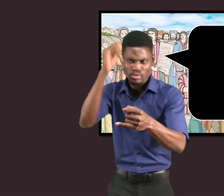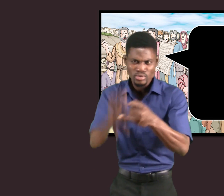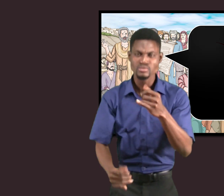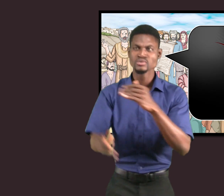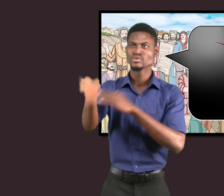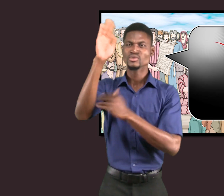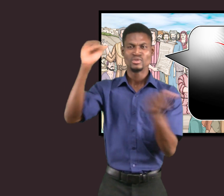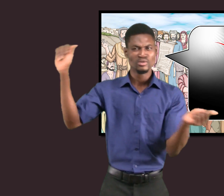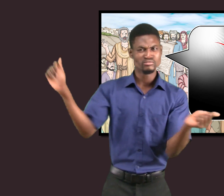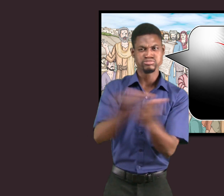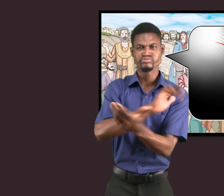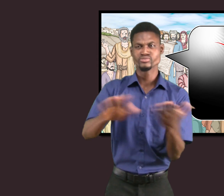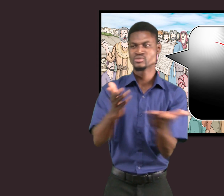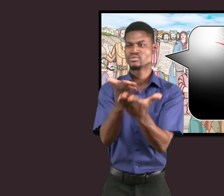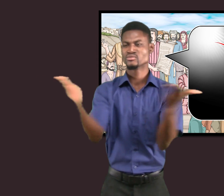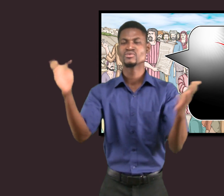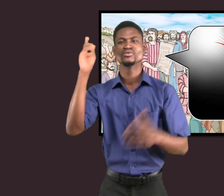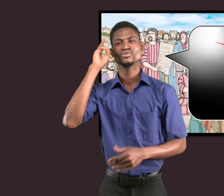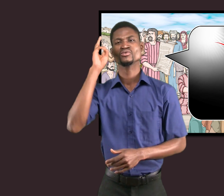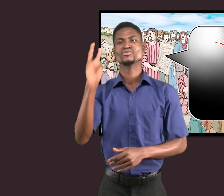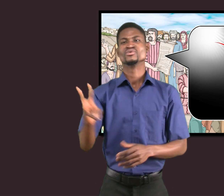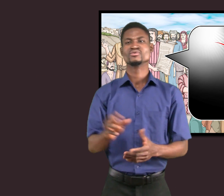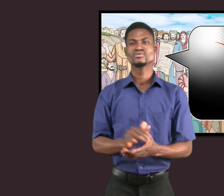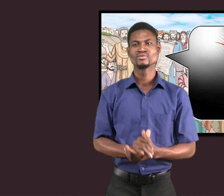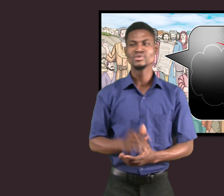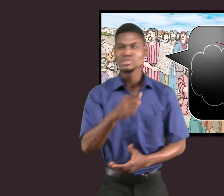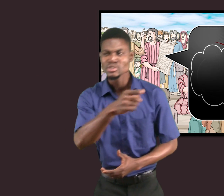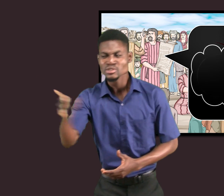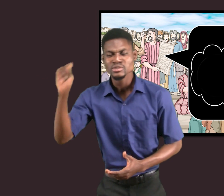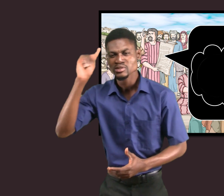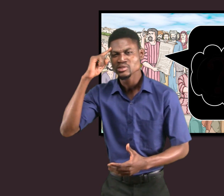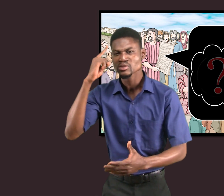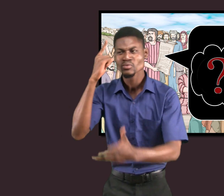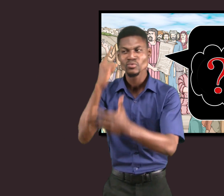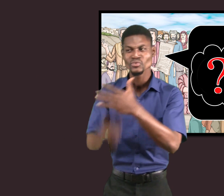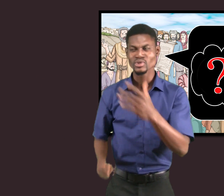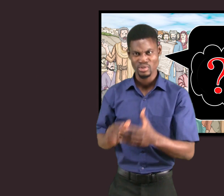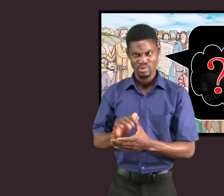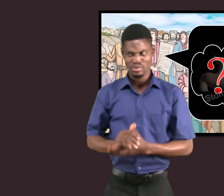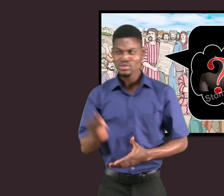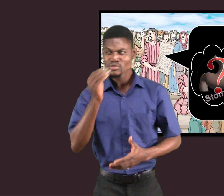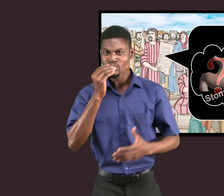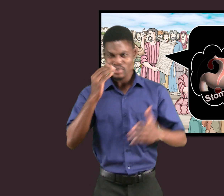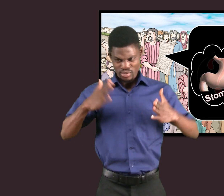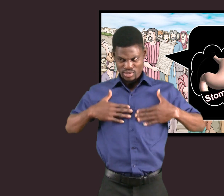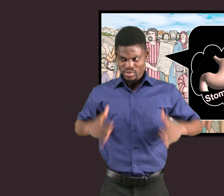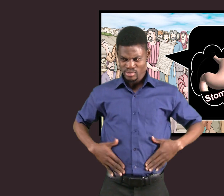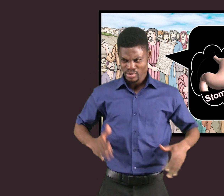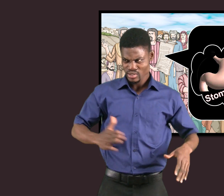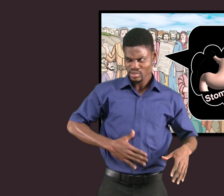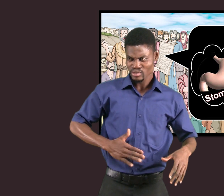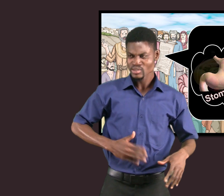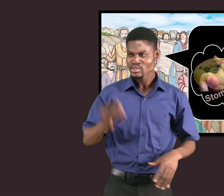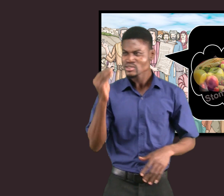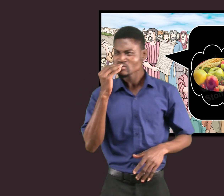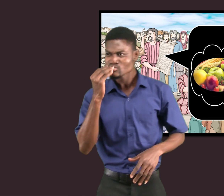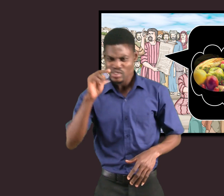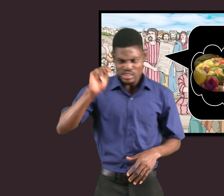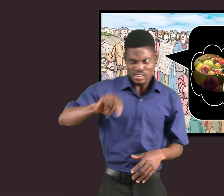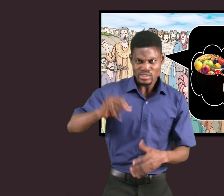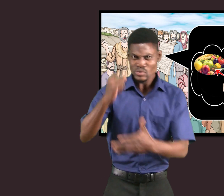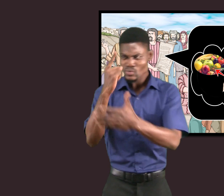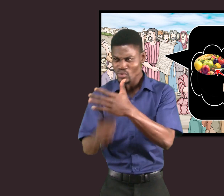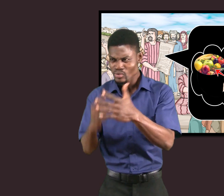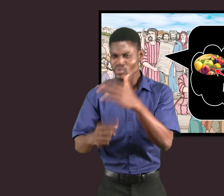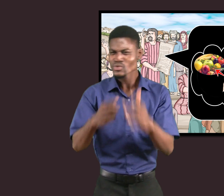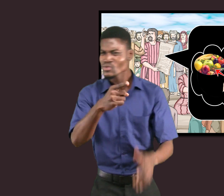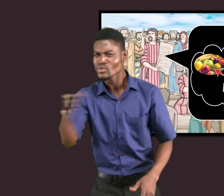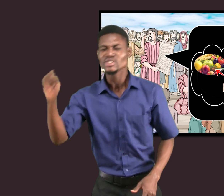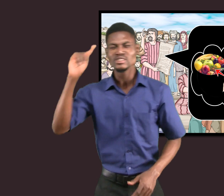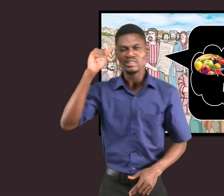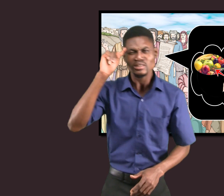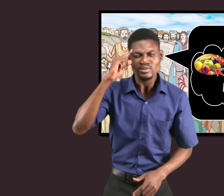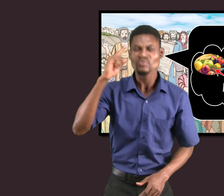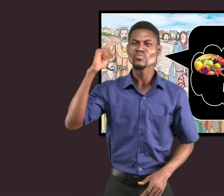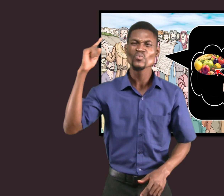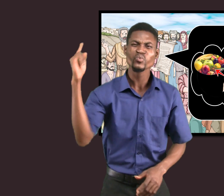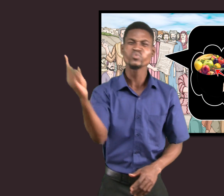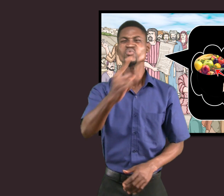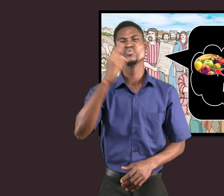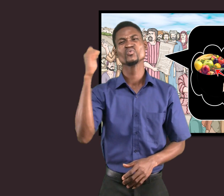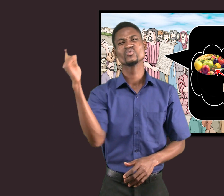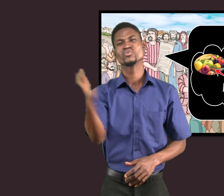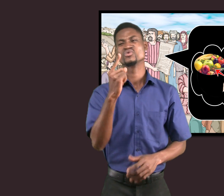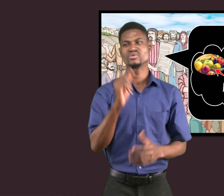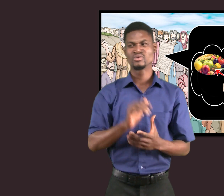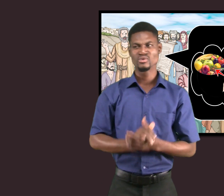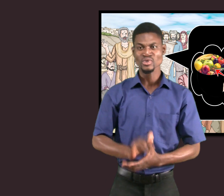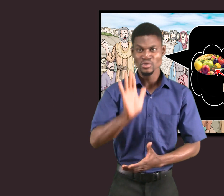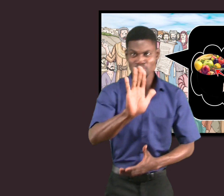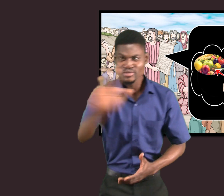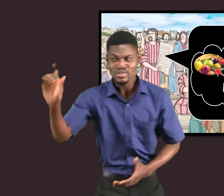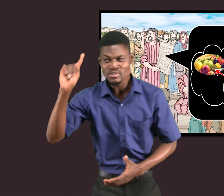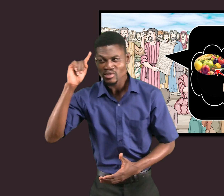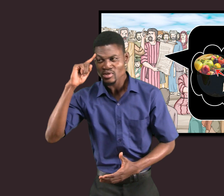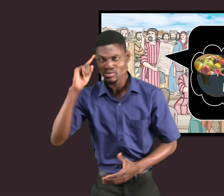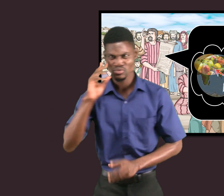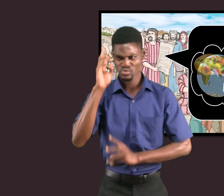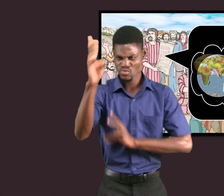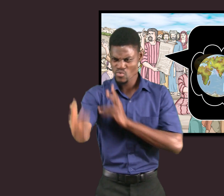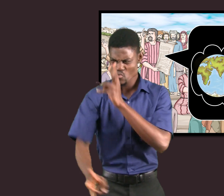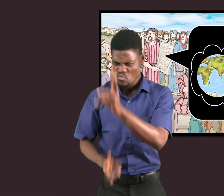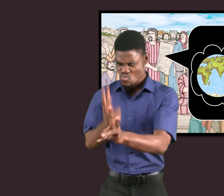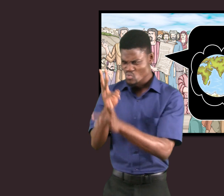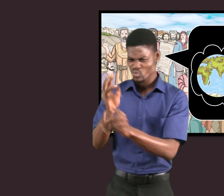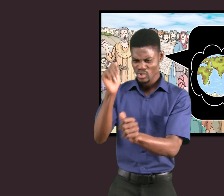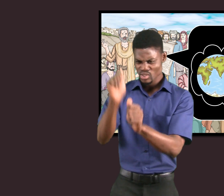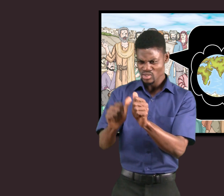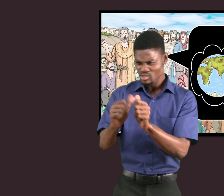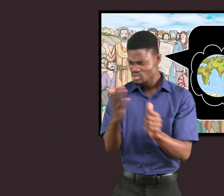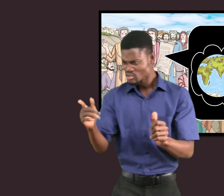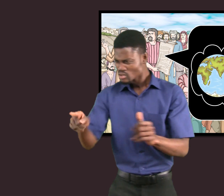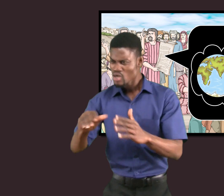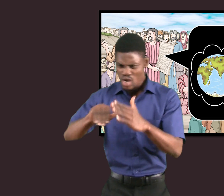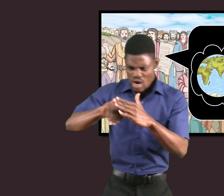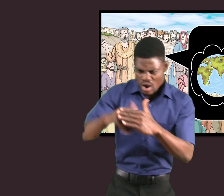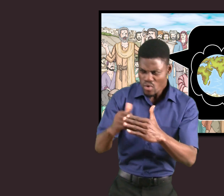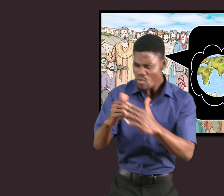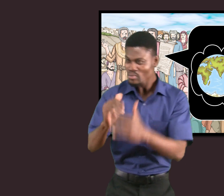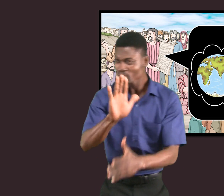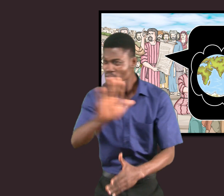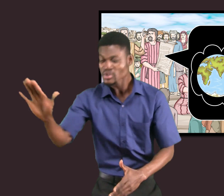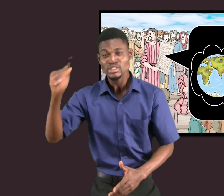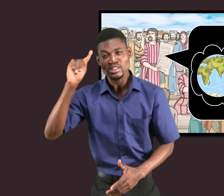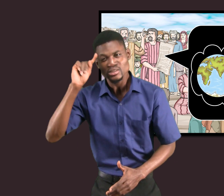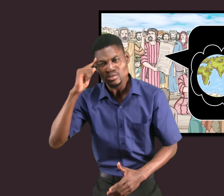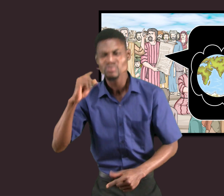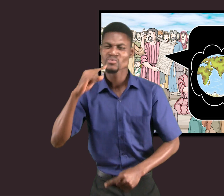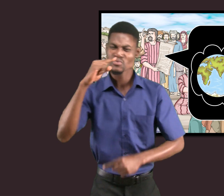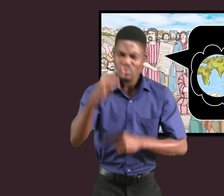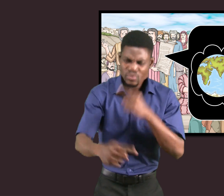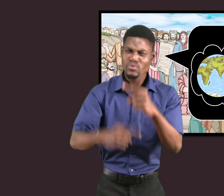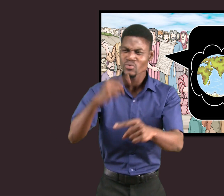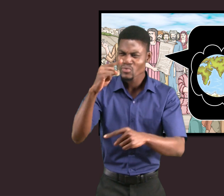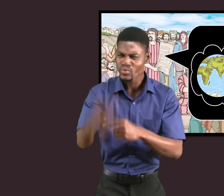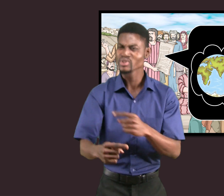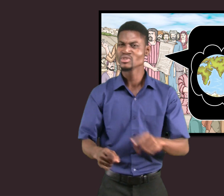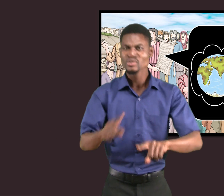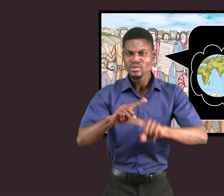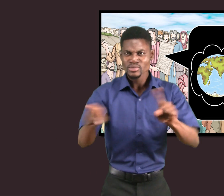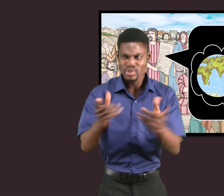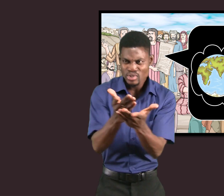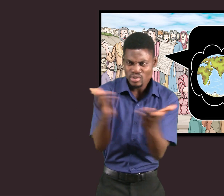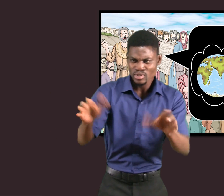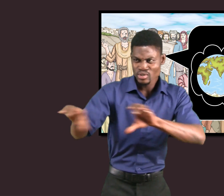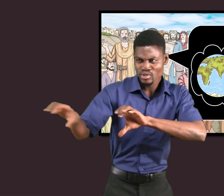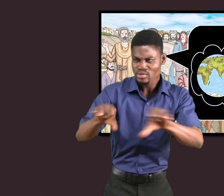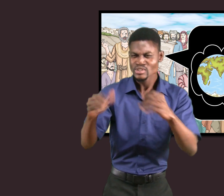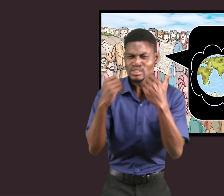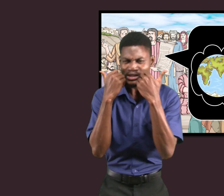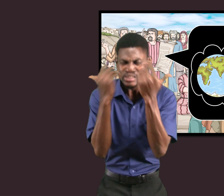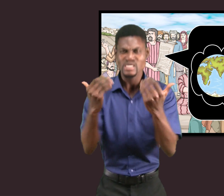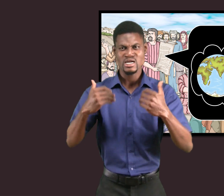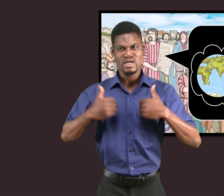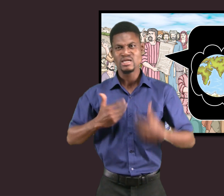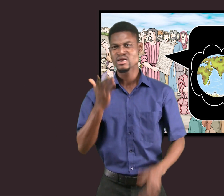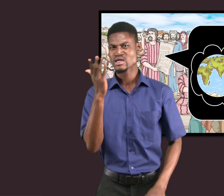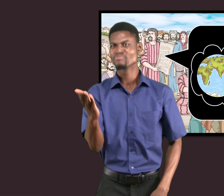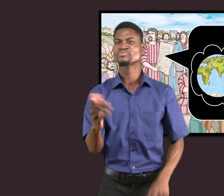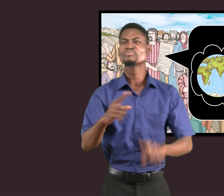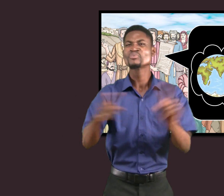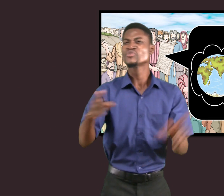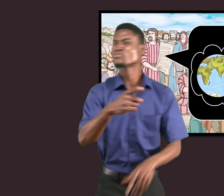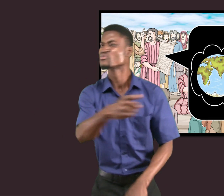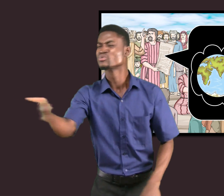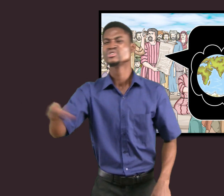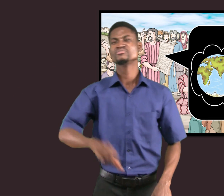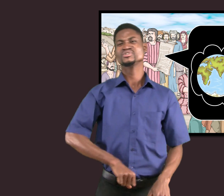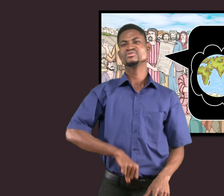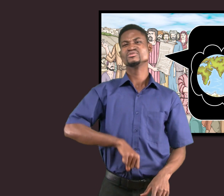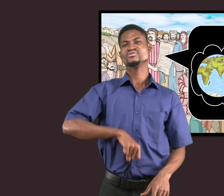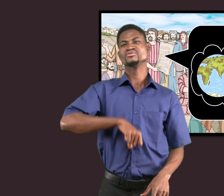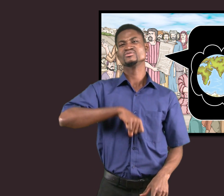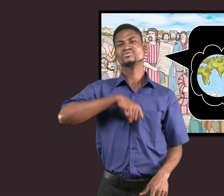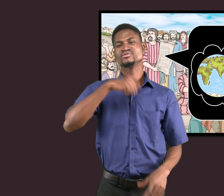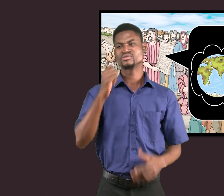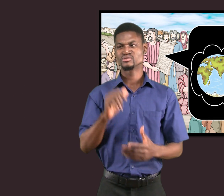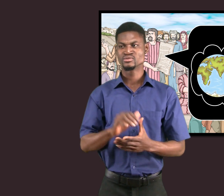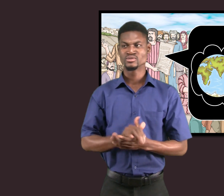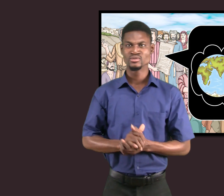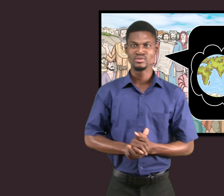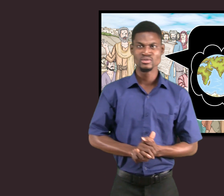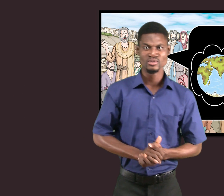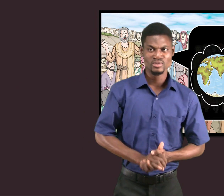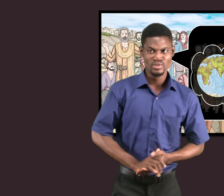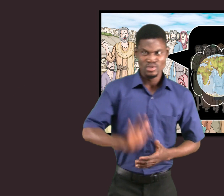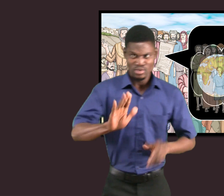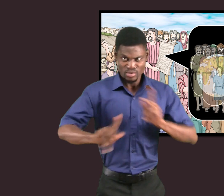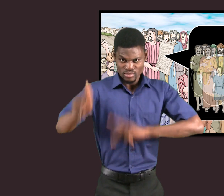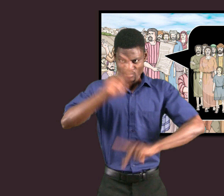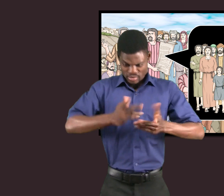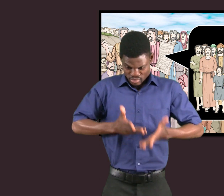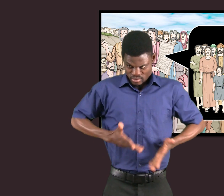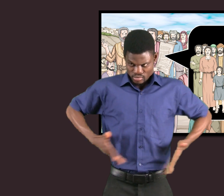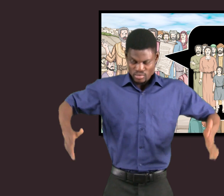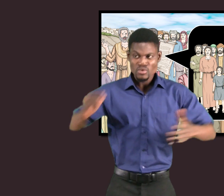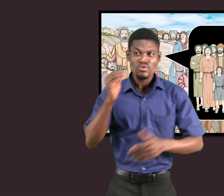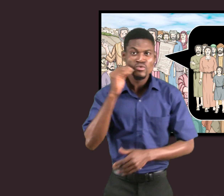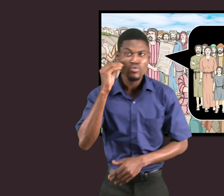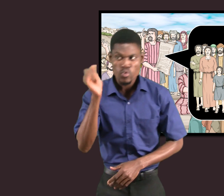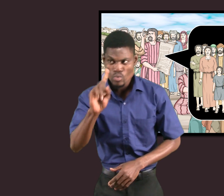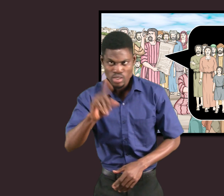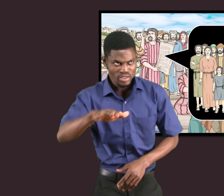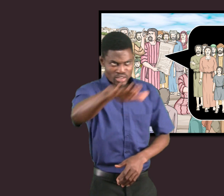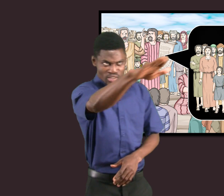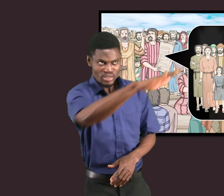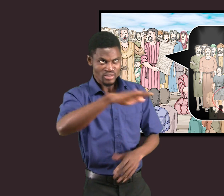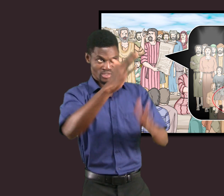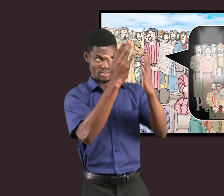Their end is destruction, their god is their belly, and their glory is in their shame. Their minds are set on earthly things.